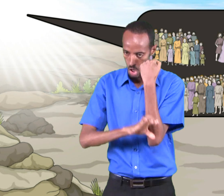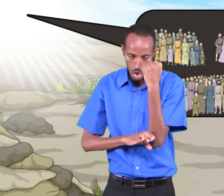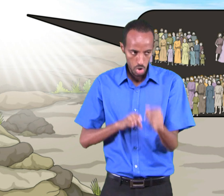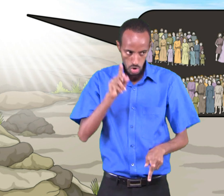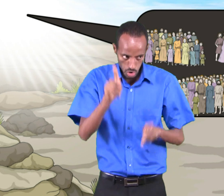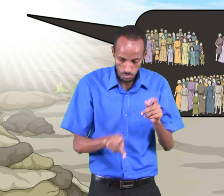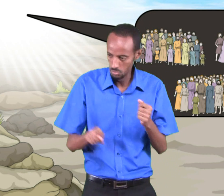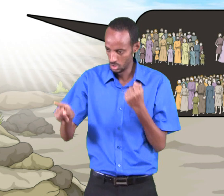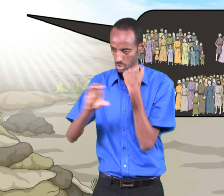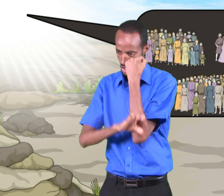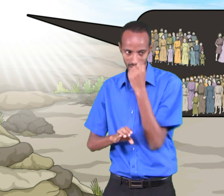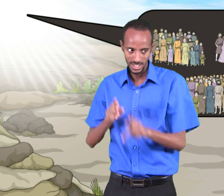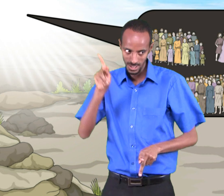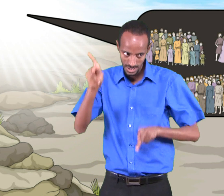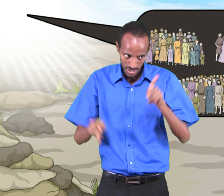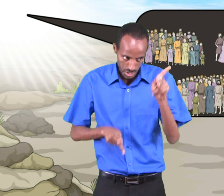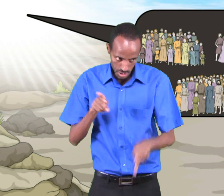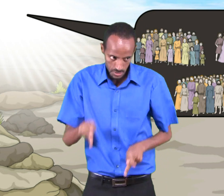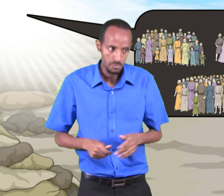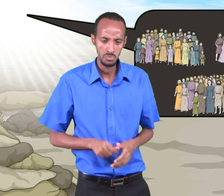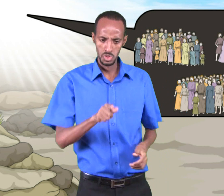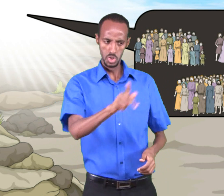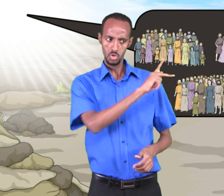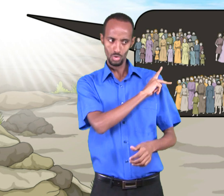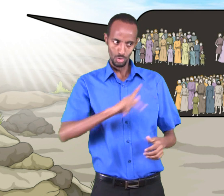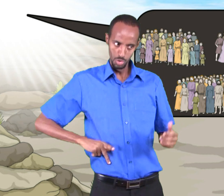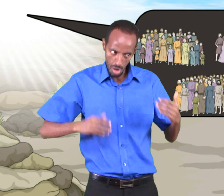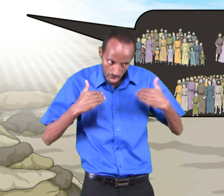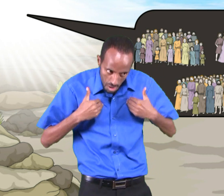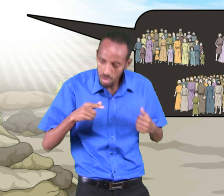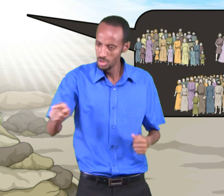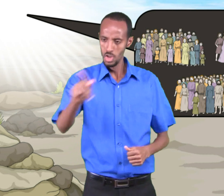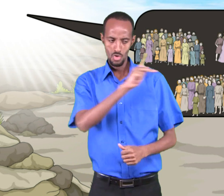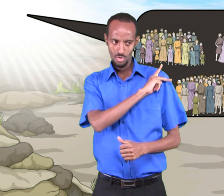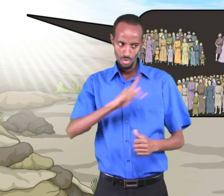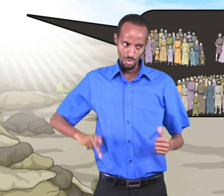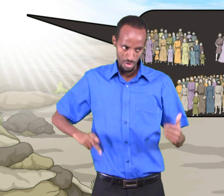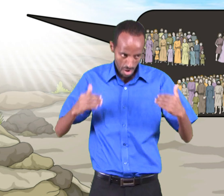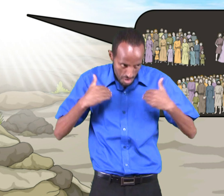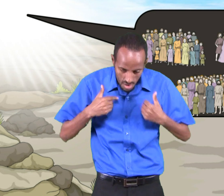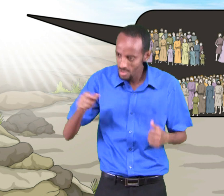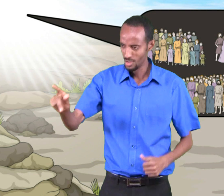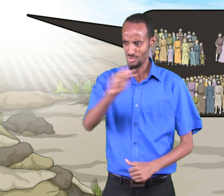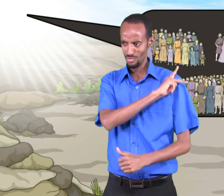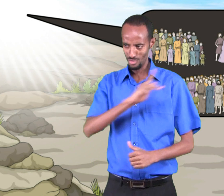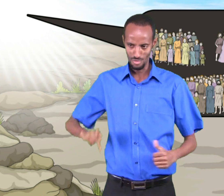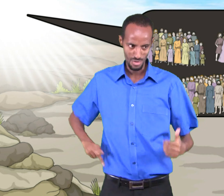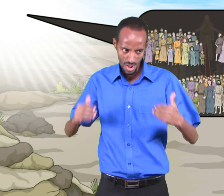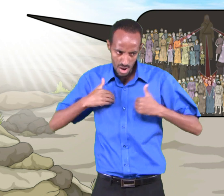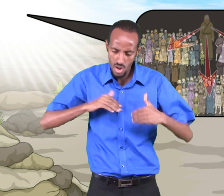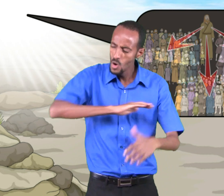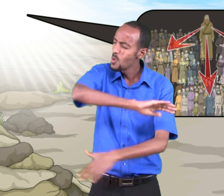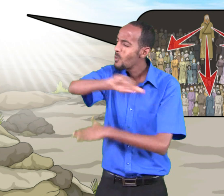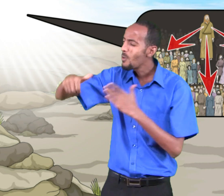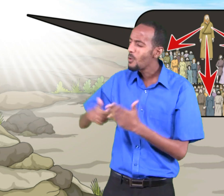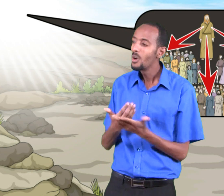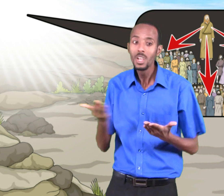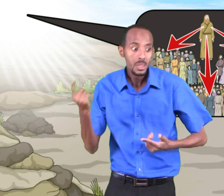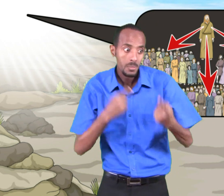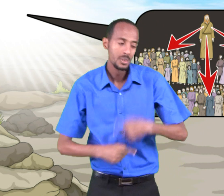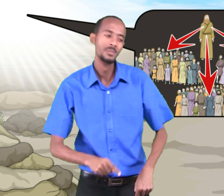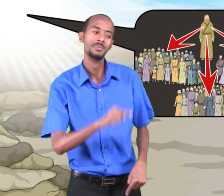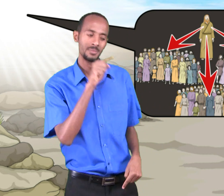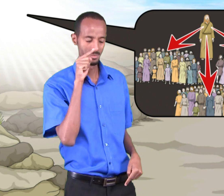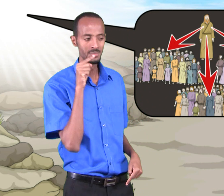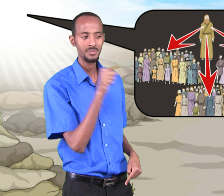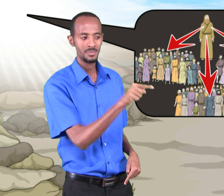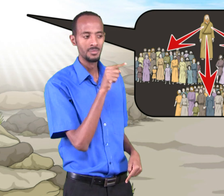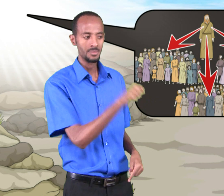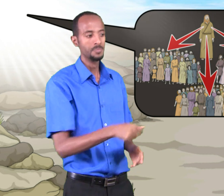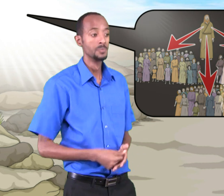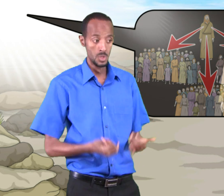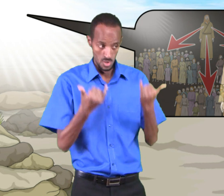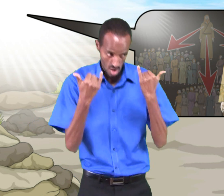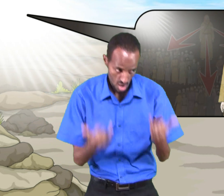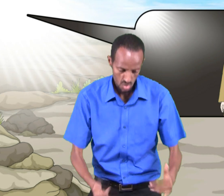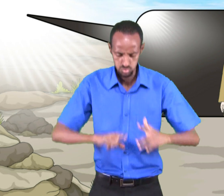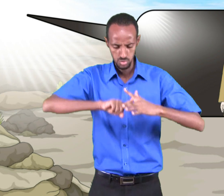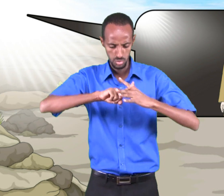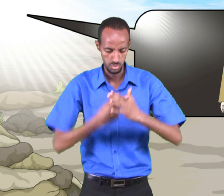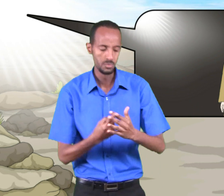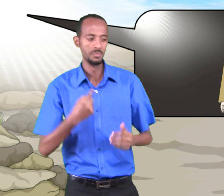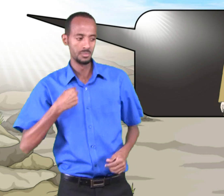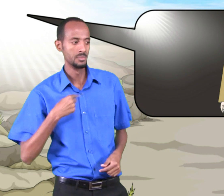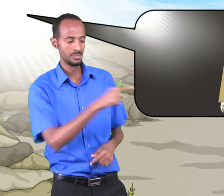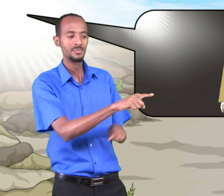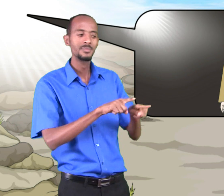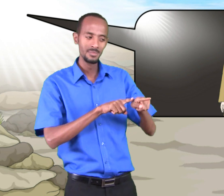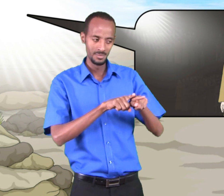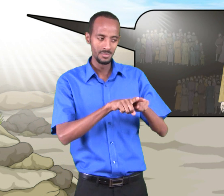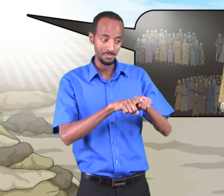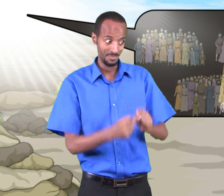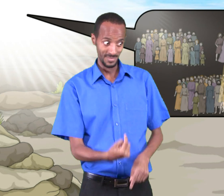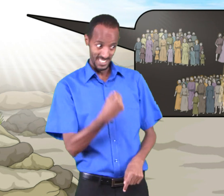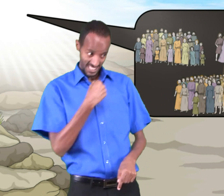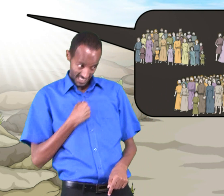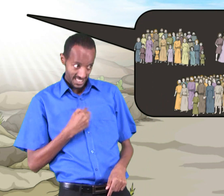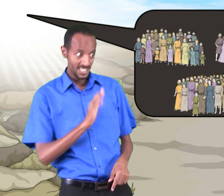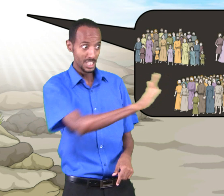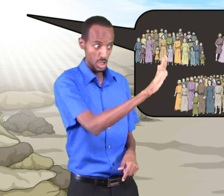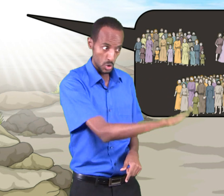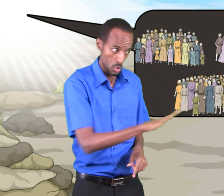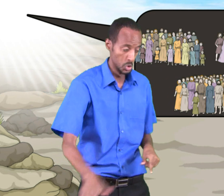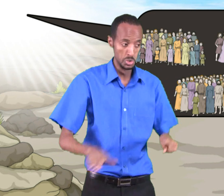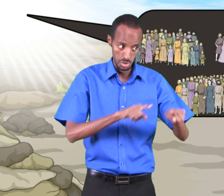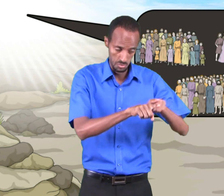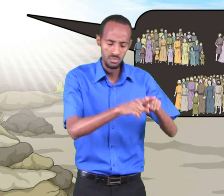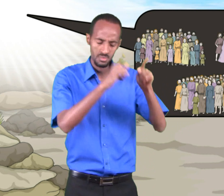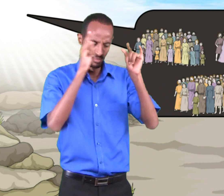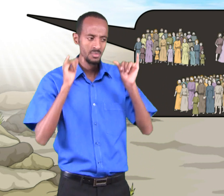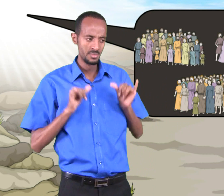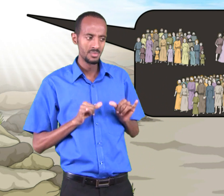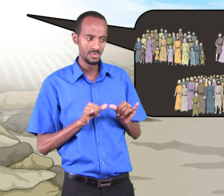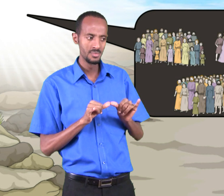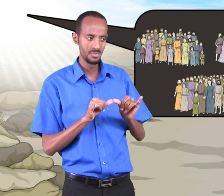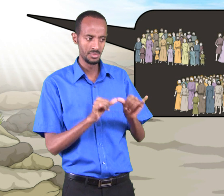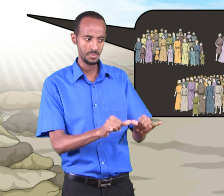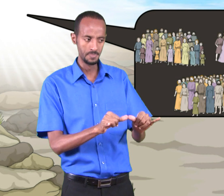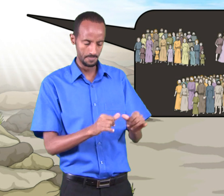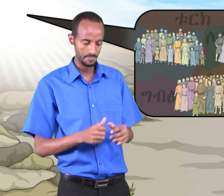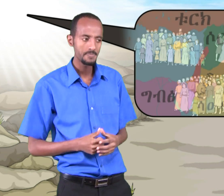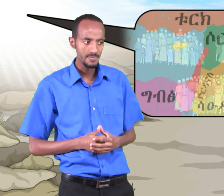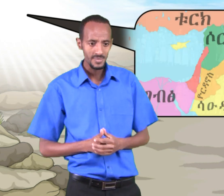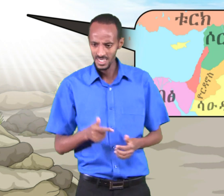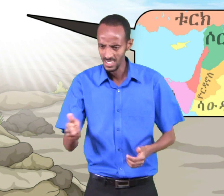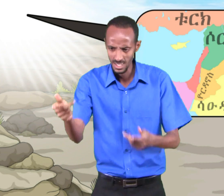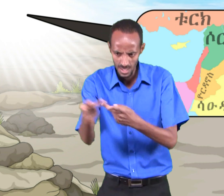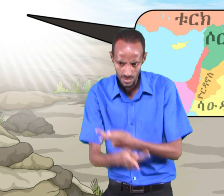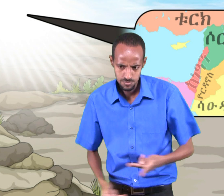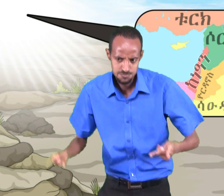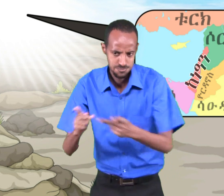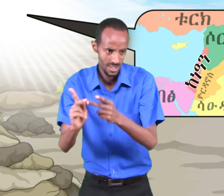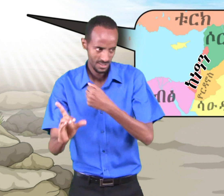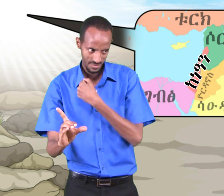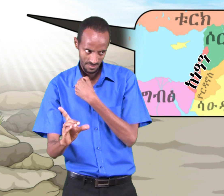I will establish My covenant as an everlasting covenant between Me and you and your descendants after you, to be your God and the God of your descendants after you.